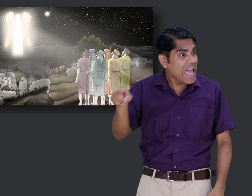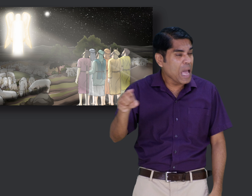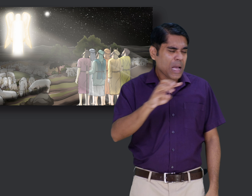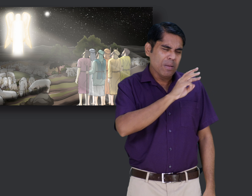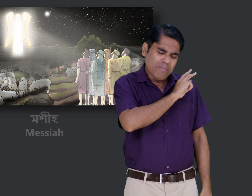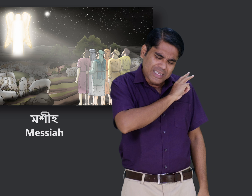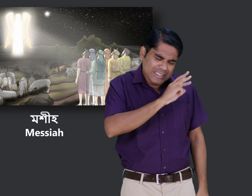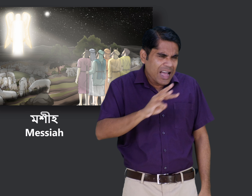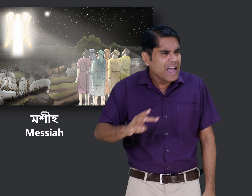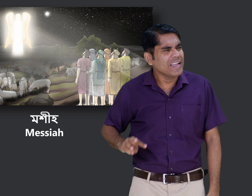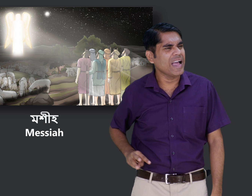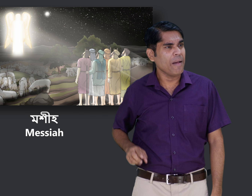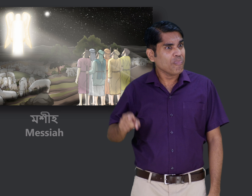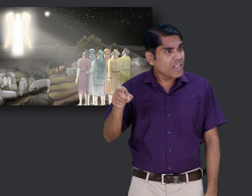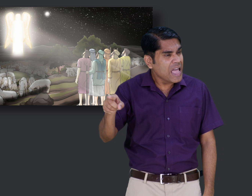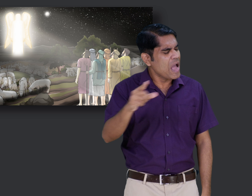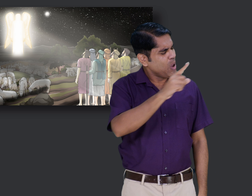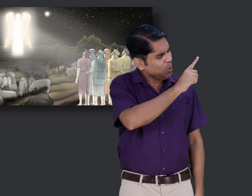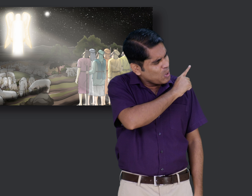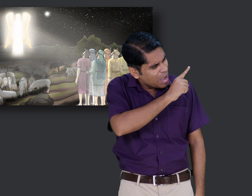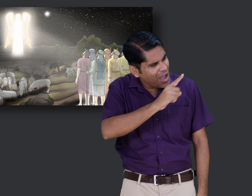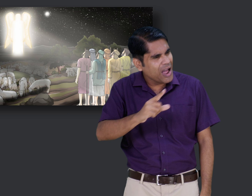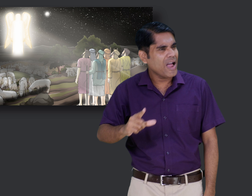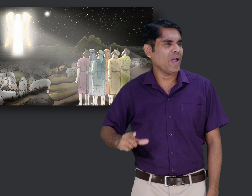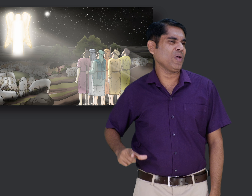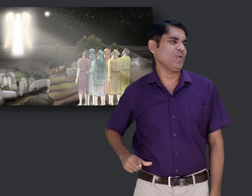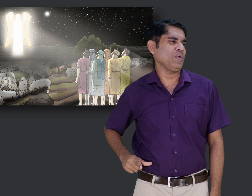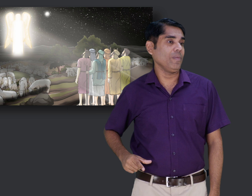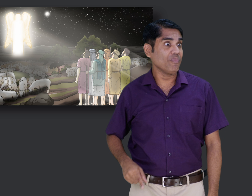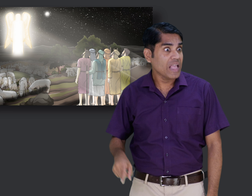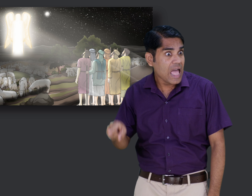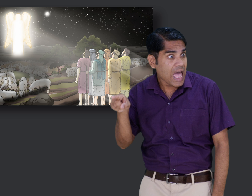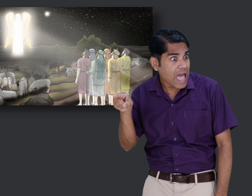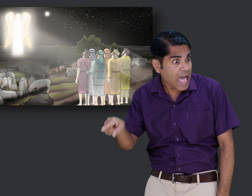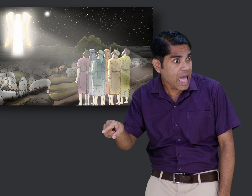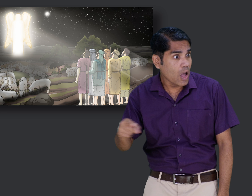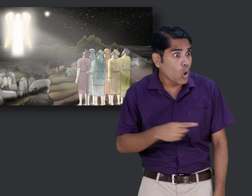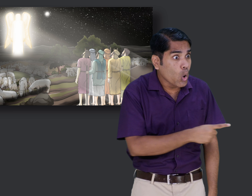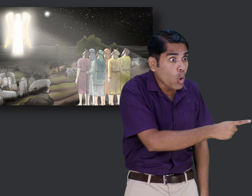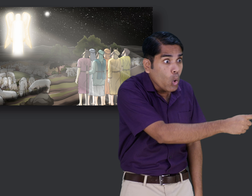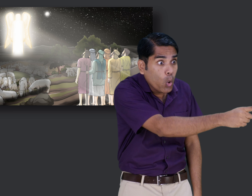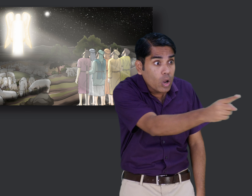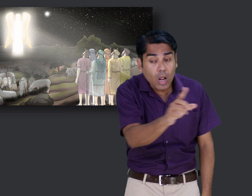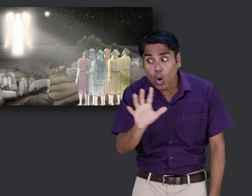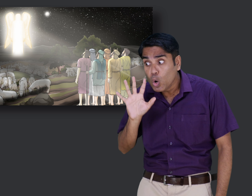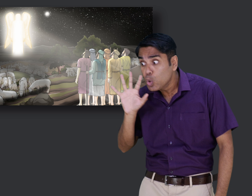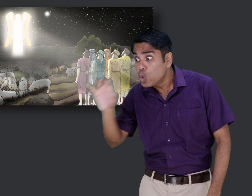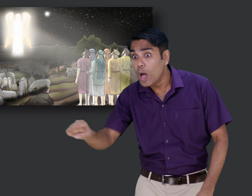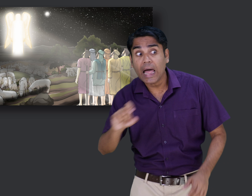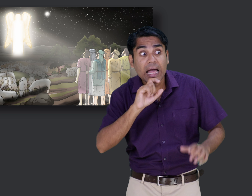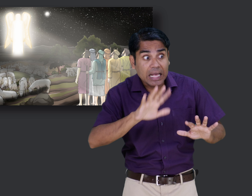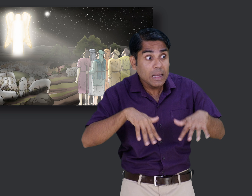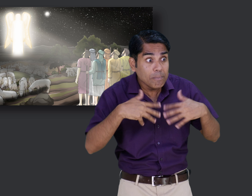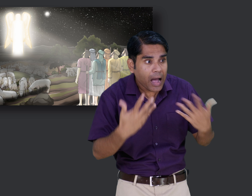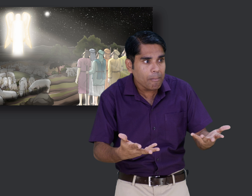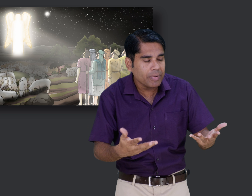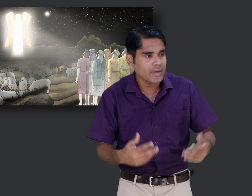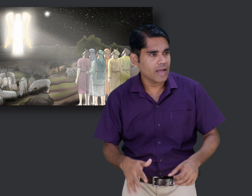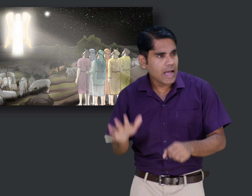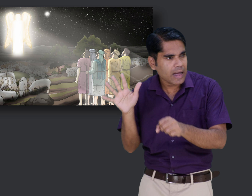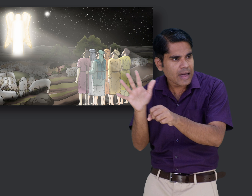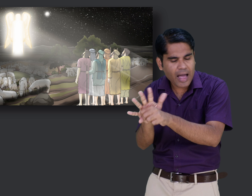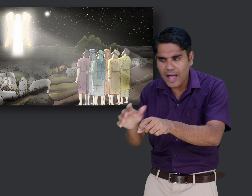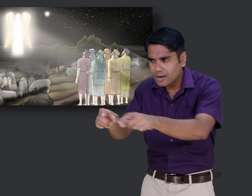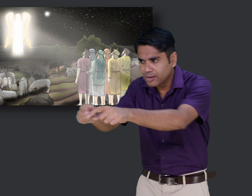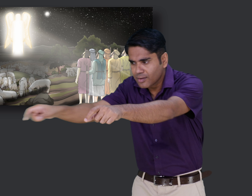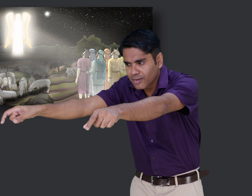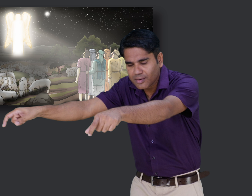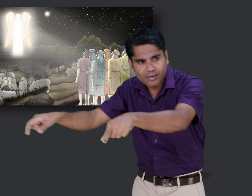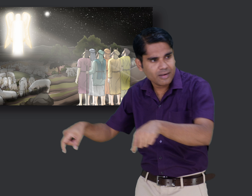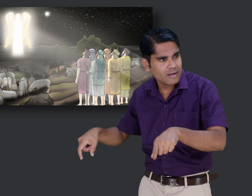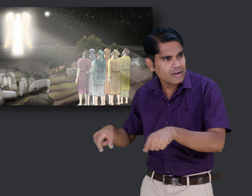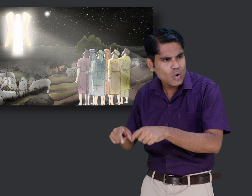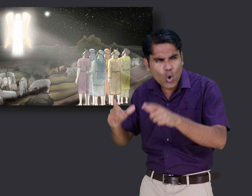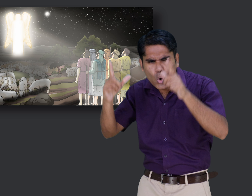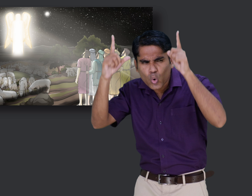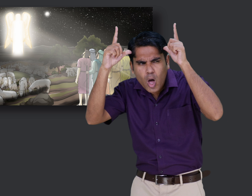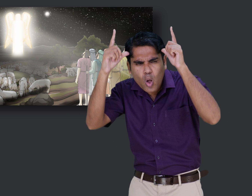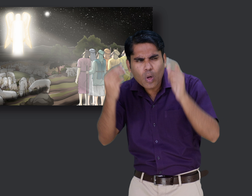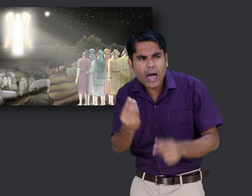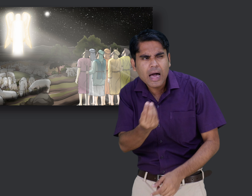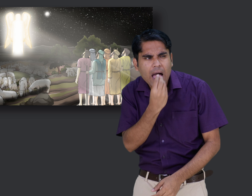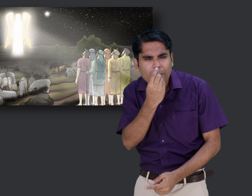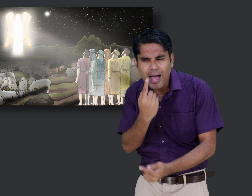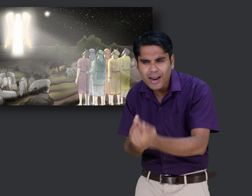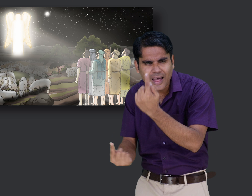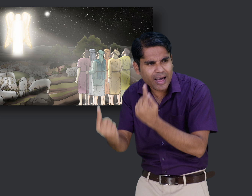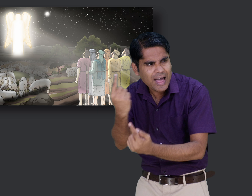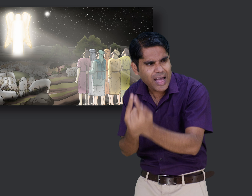He is Christ the Lord!